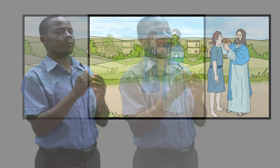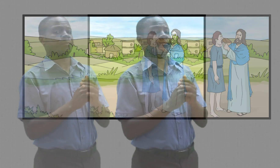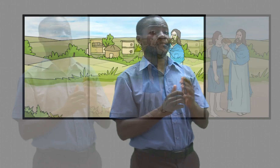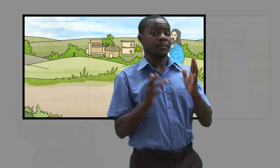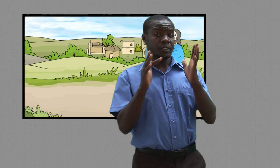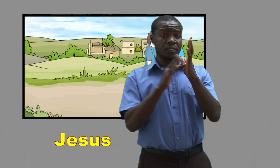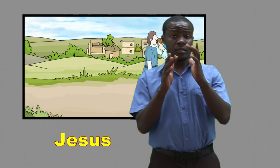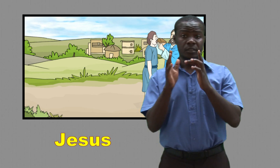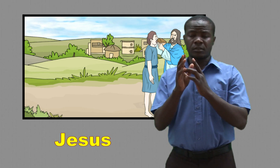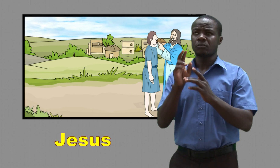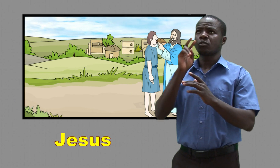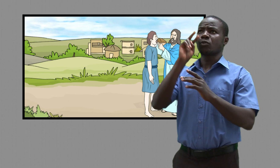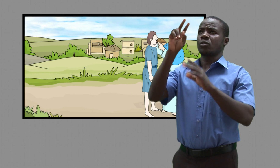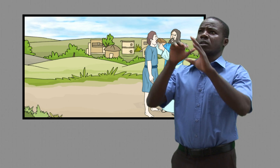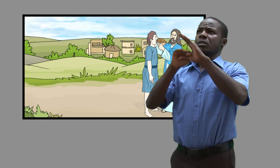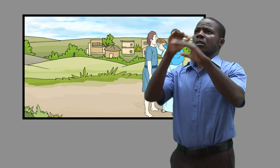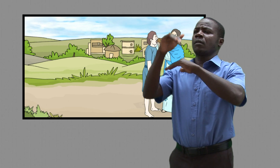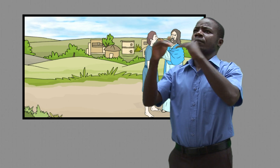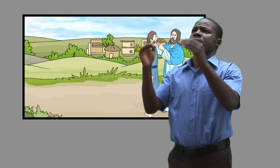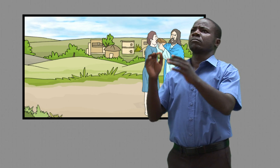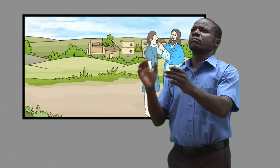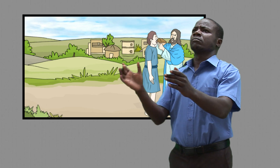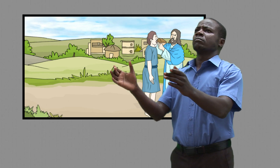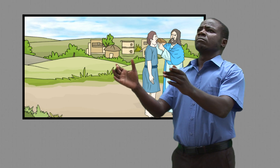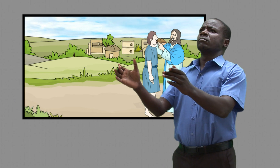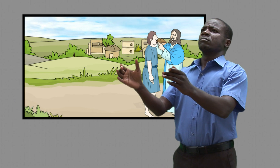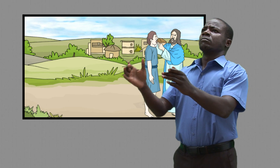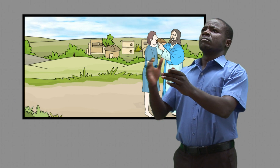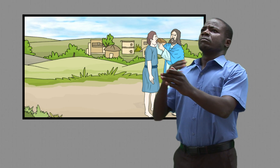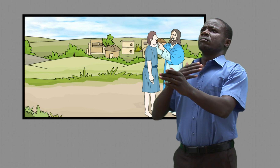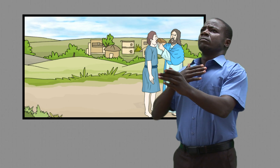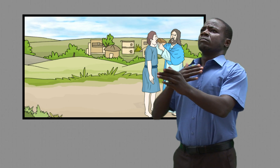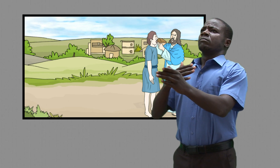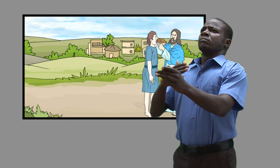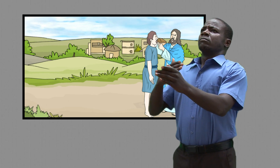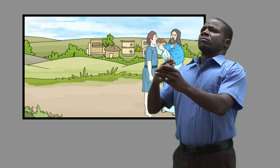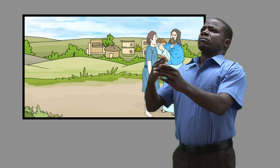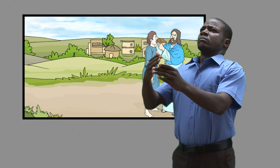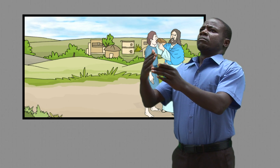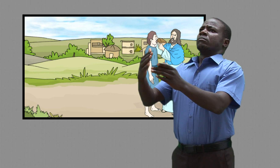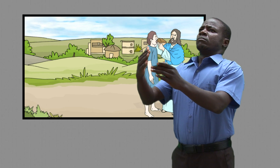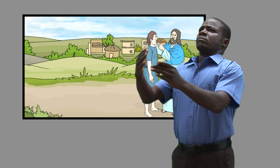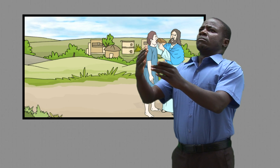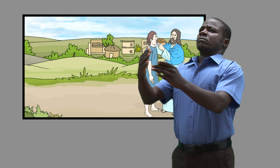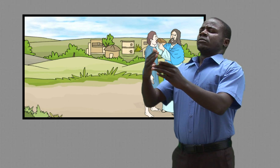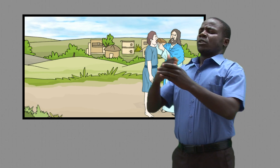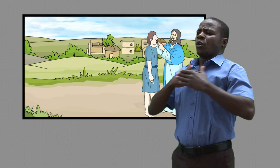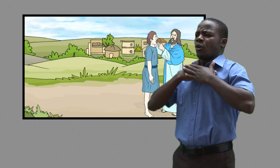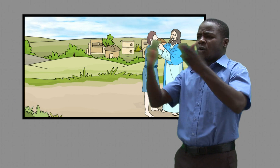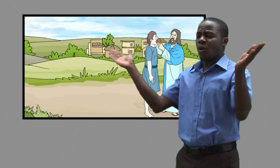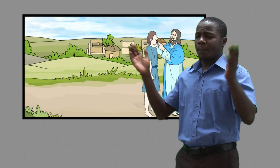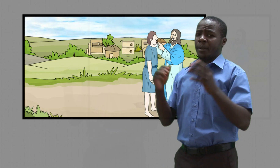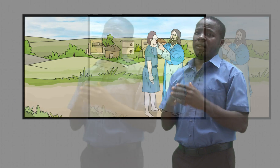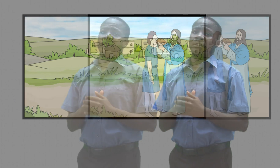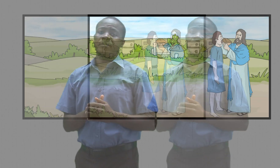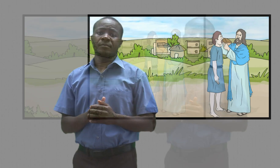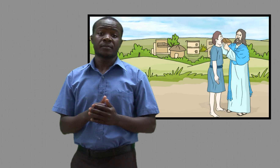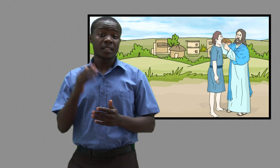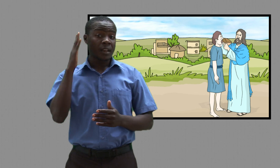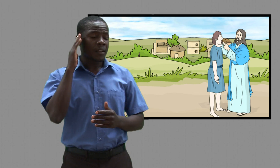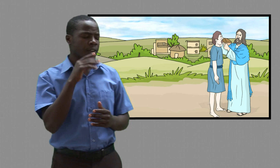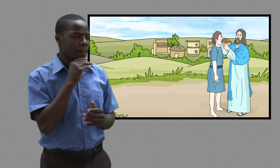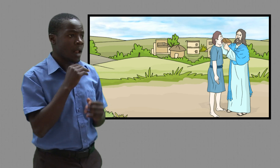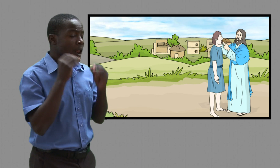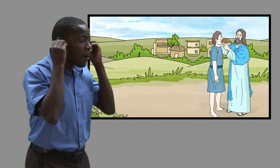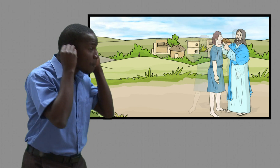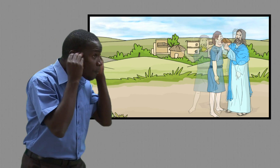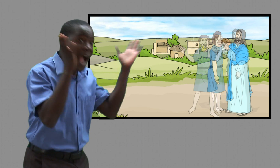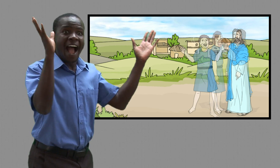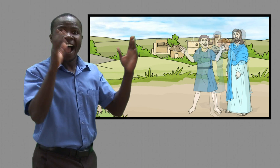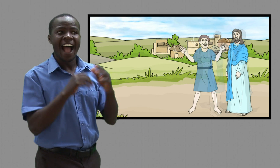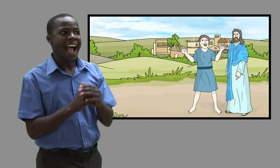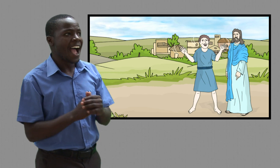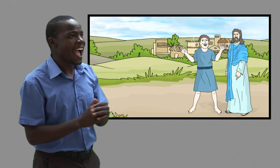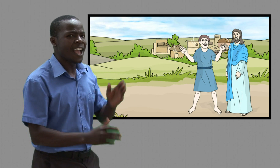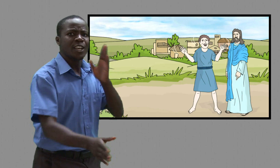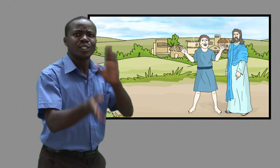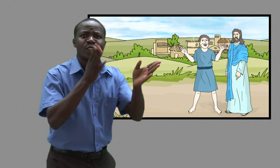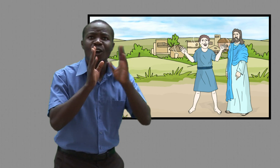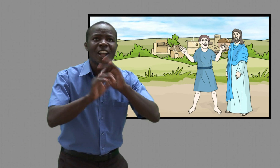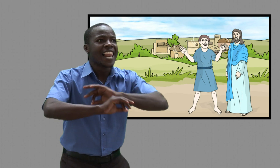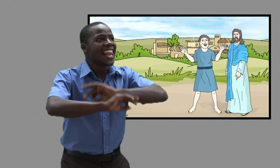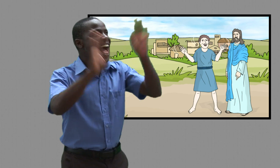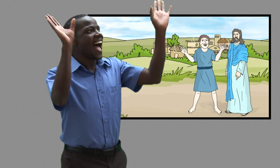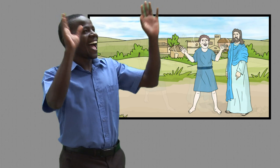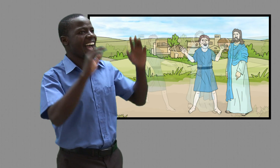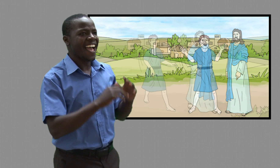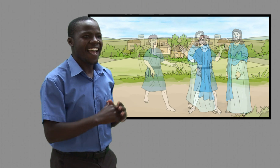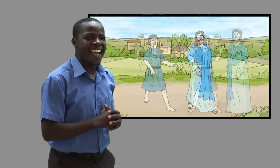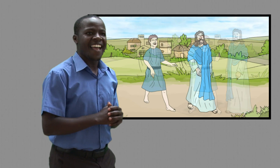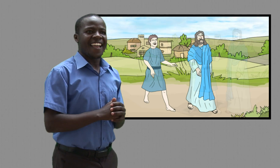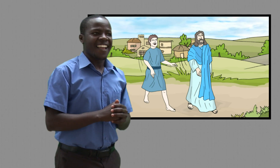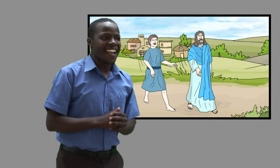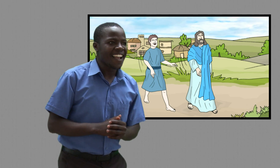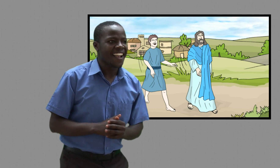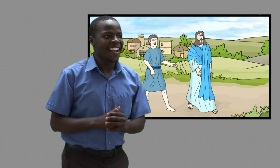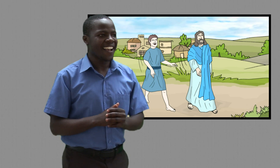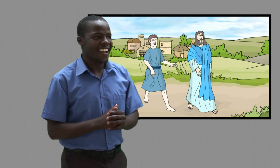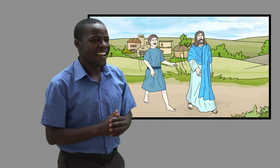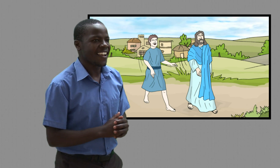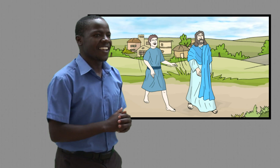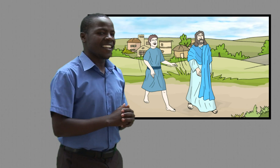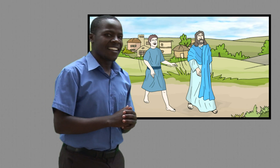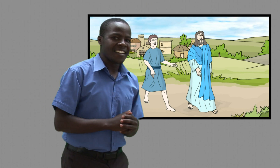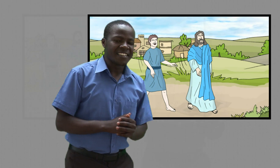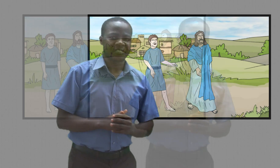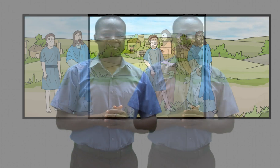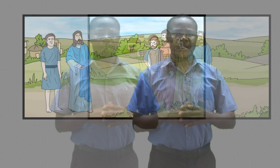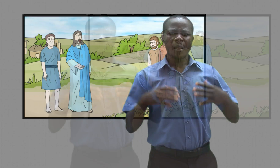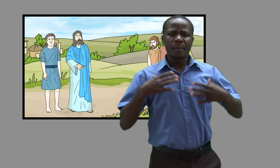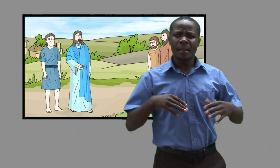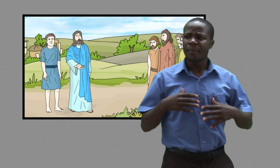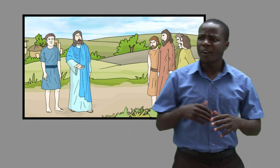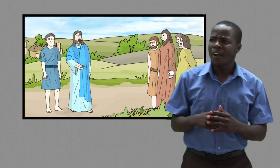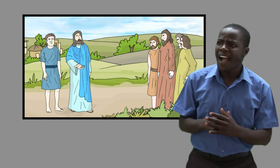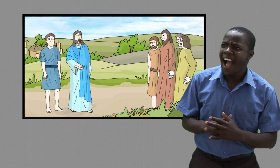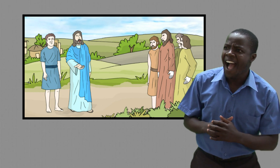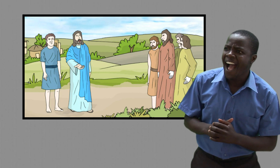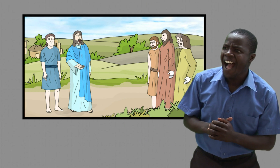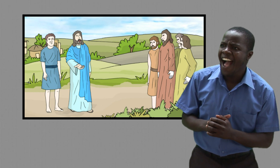And looking up to heaven, He sighed deeply and said to him, “Ephphatha!” (which means, “Be opened!”). Immediately the man’s ears were opened and his tongue was released, and he began to speak plainly.